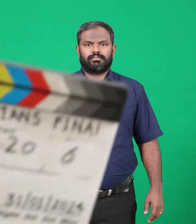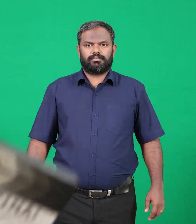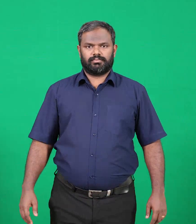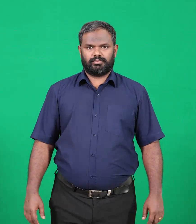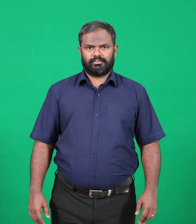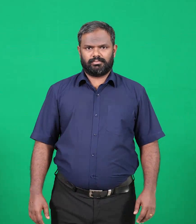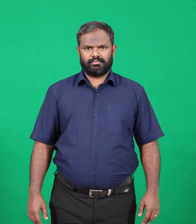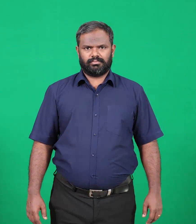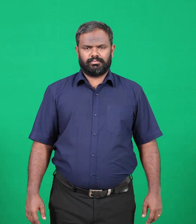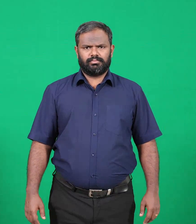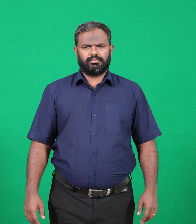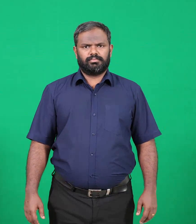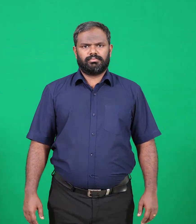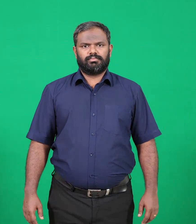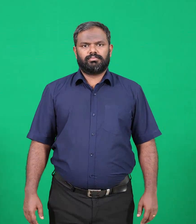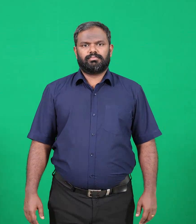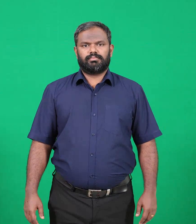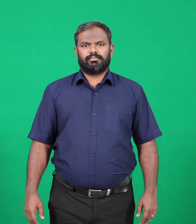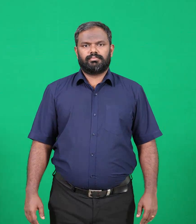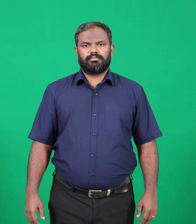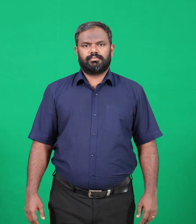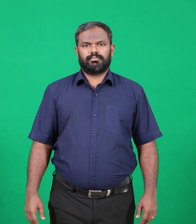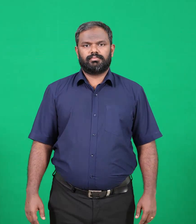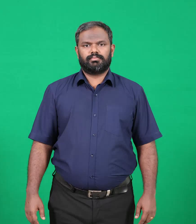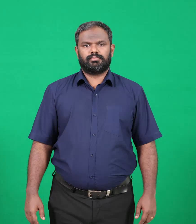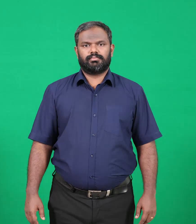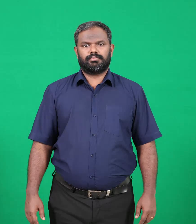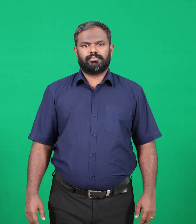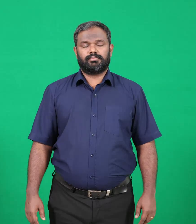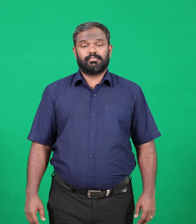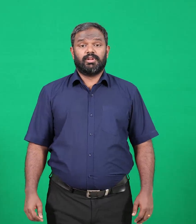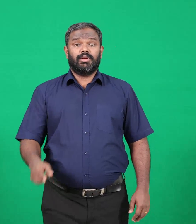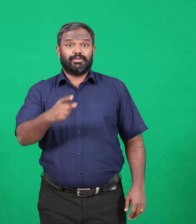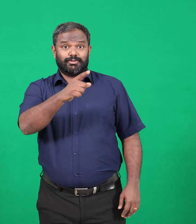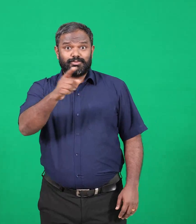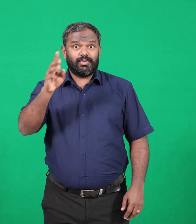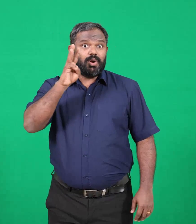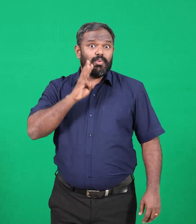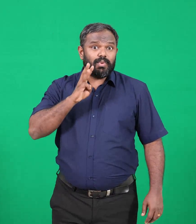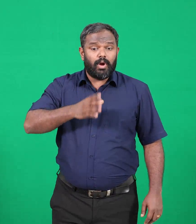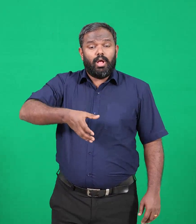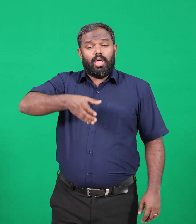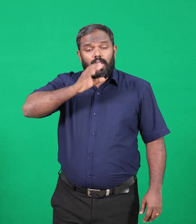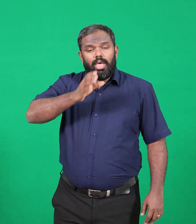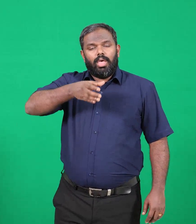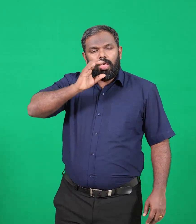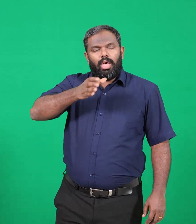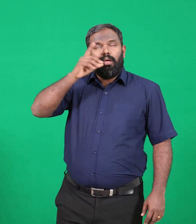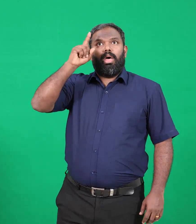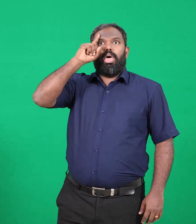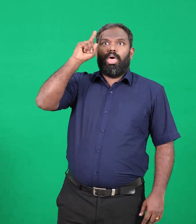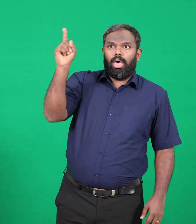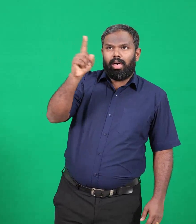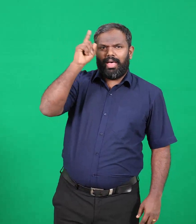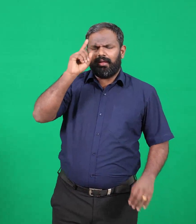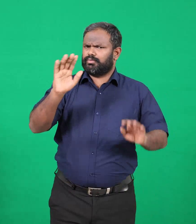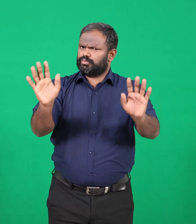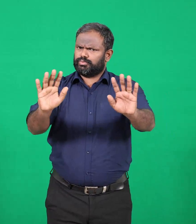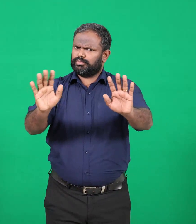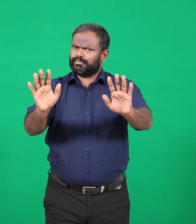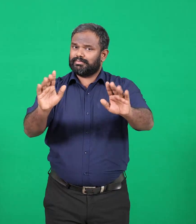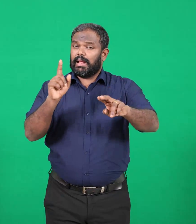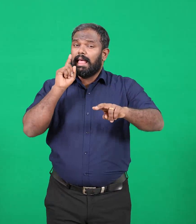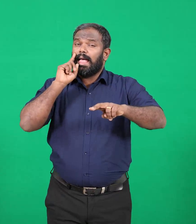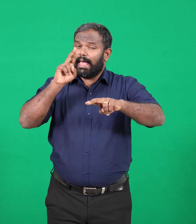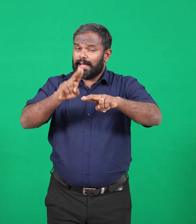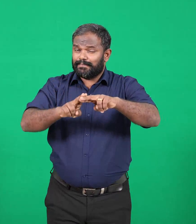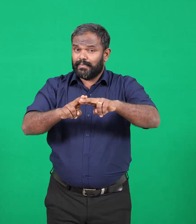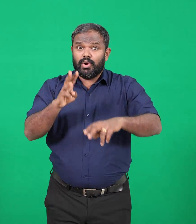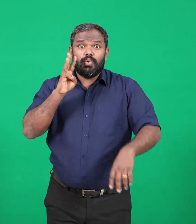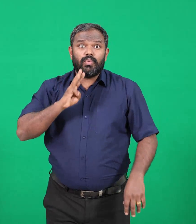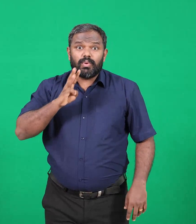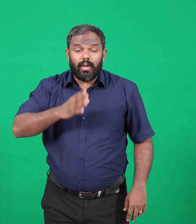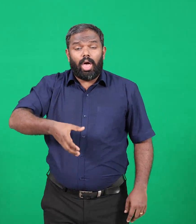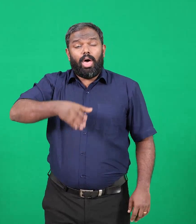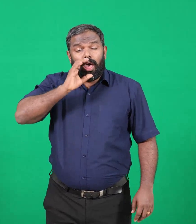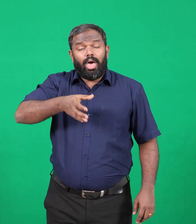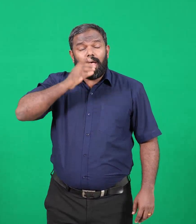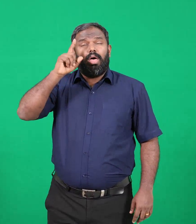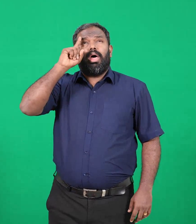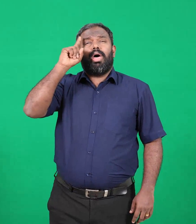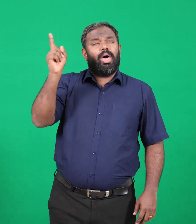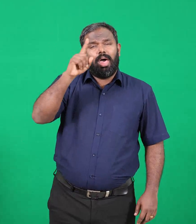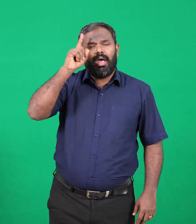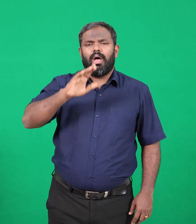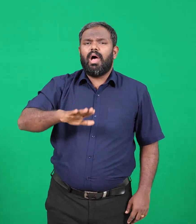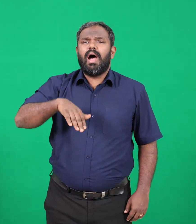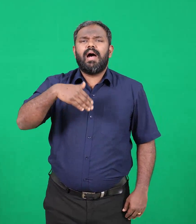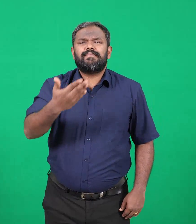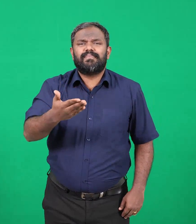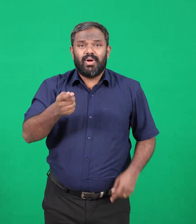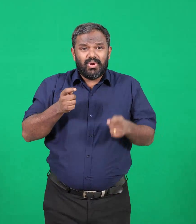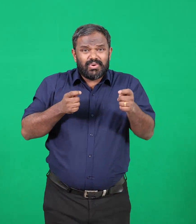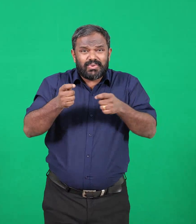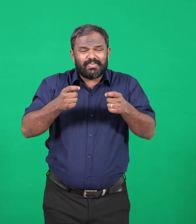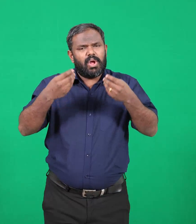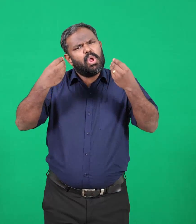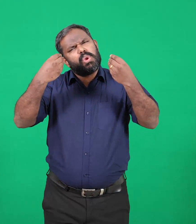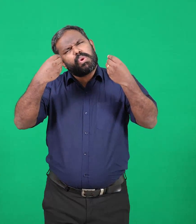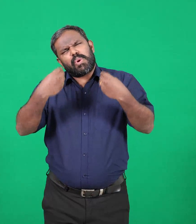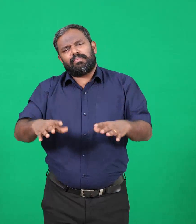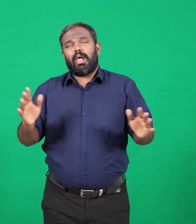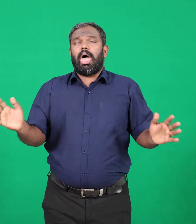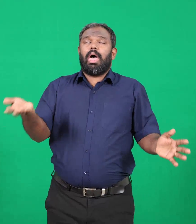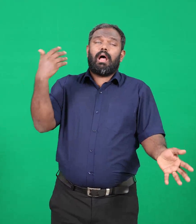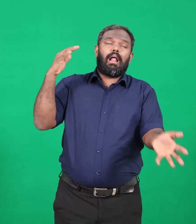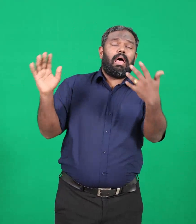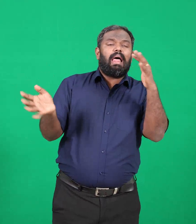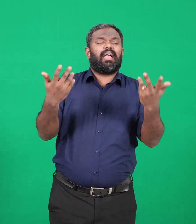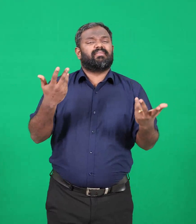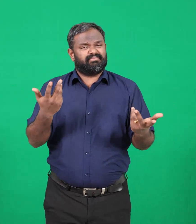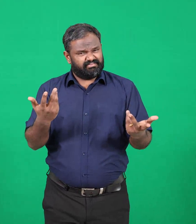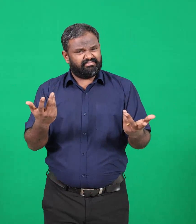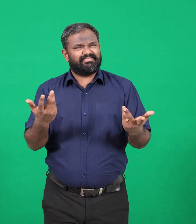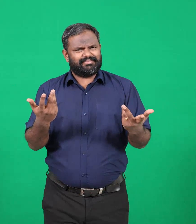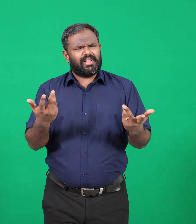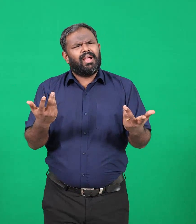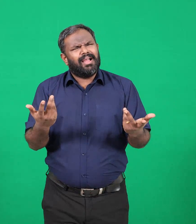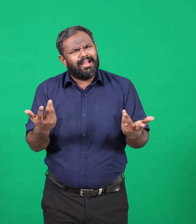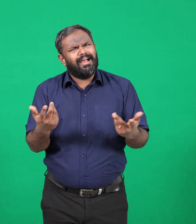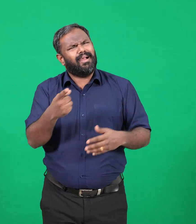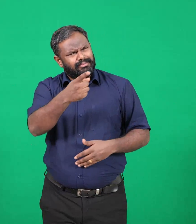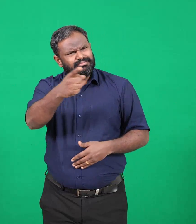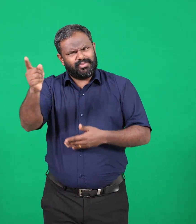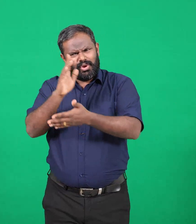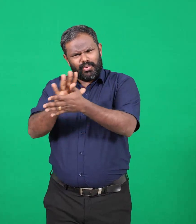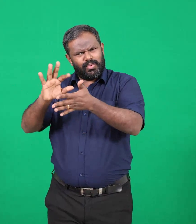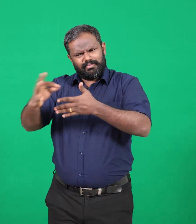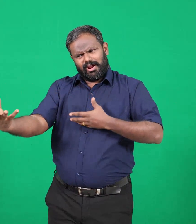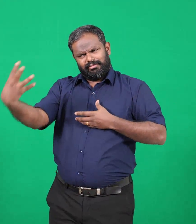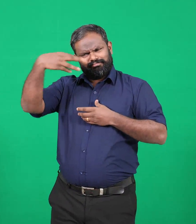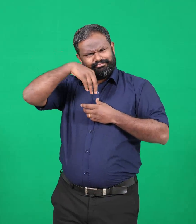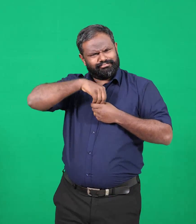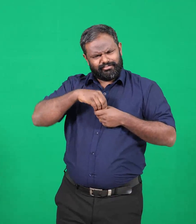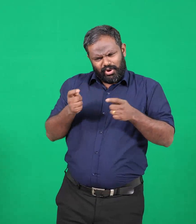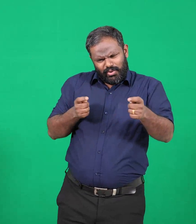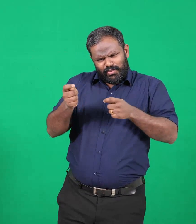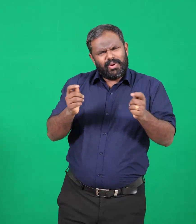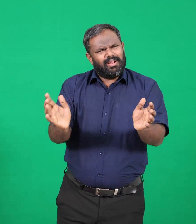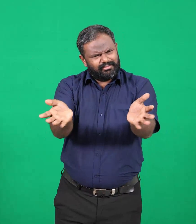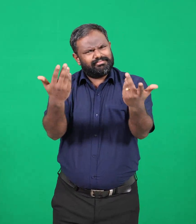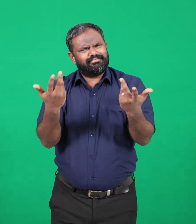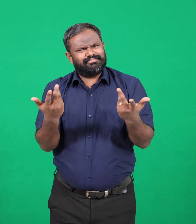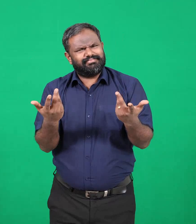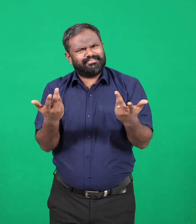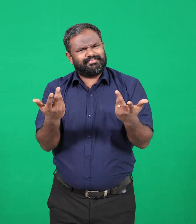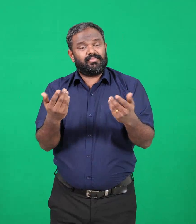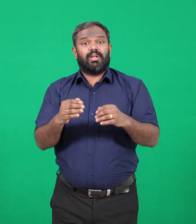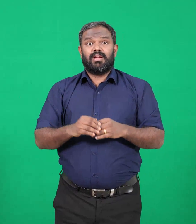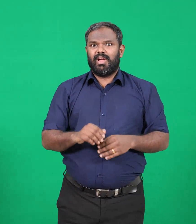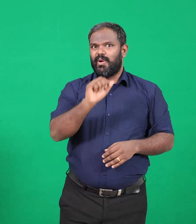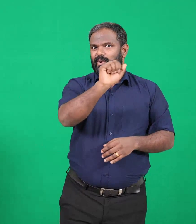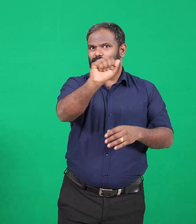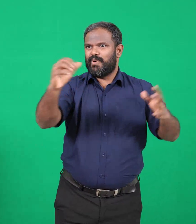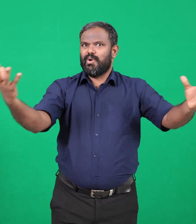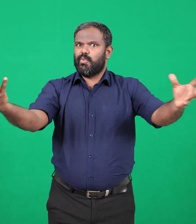Do not get drunk on wine, which leads to reckless indiscretion. Instead, be filled with the Spirit.